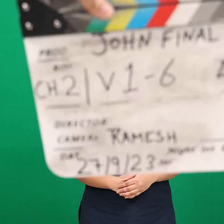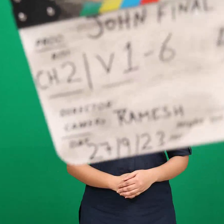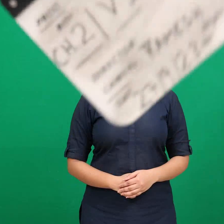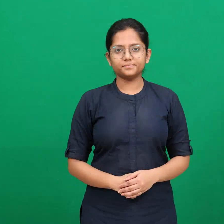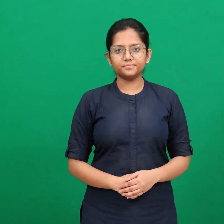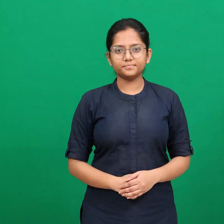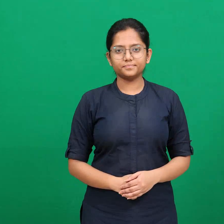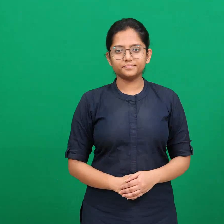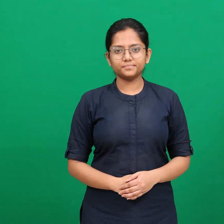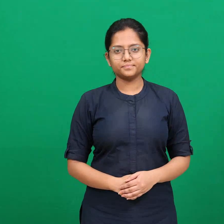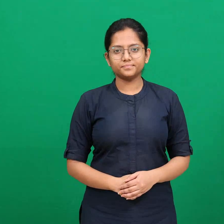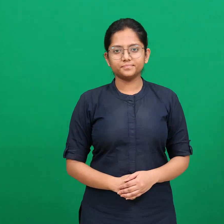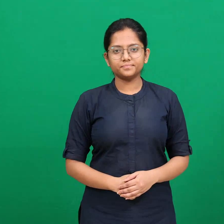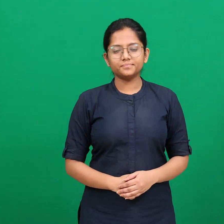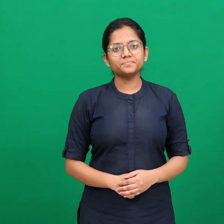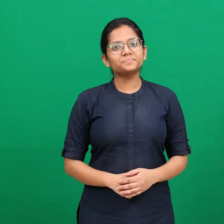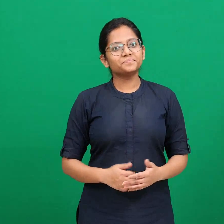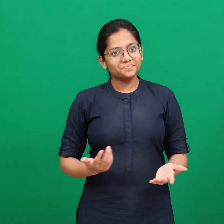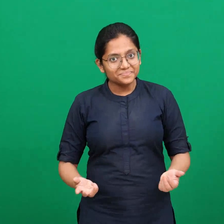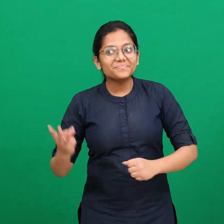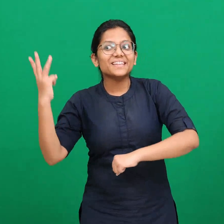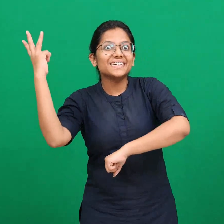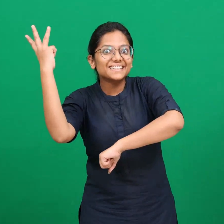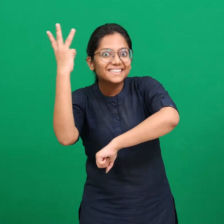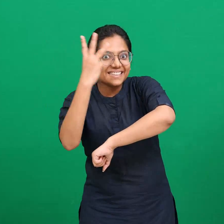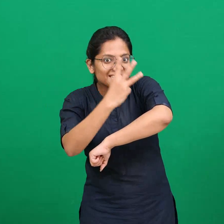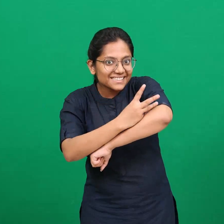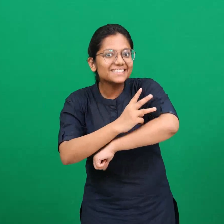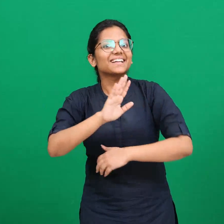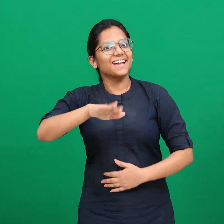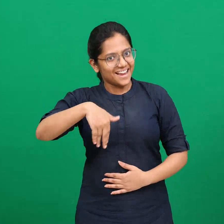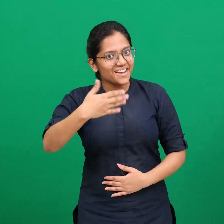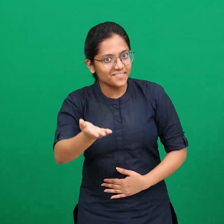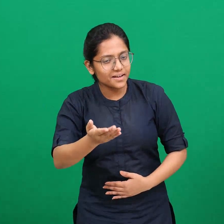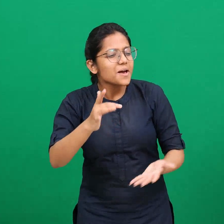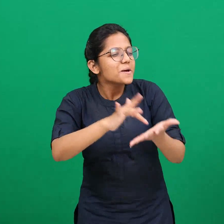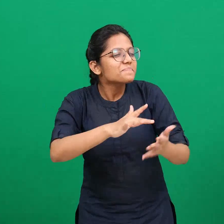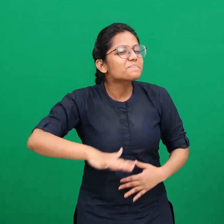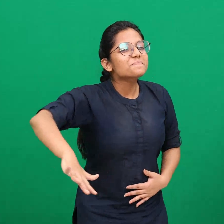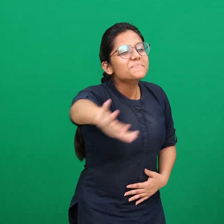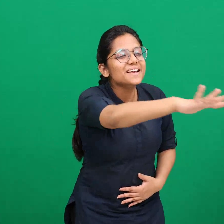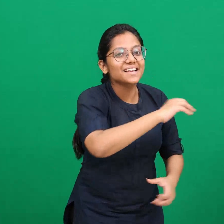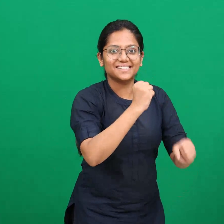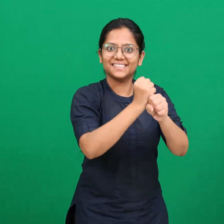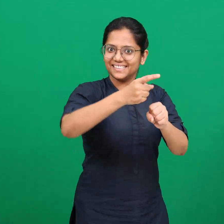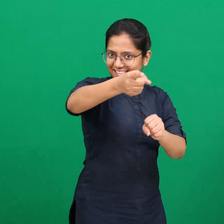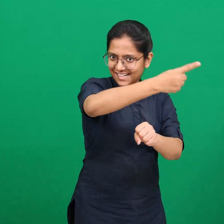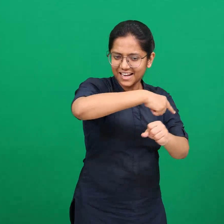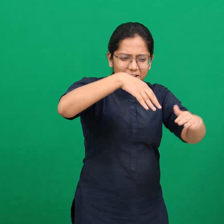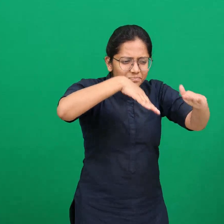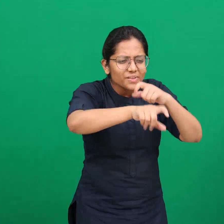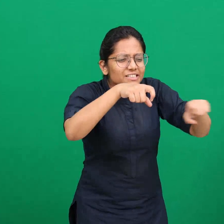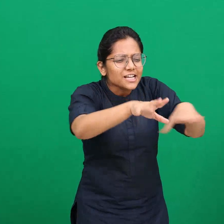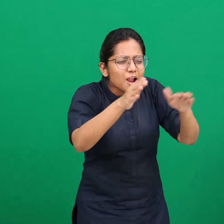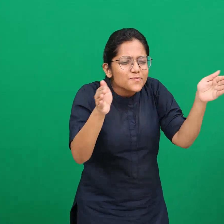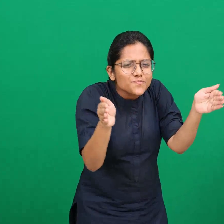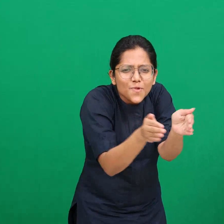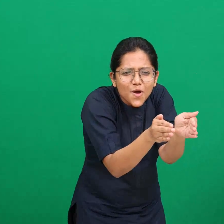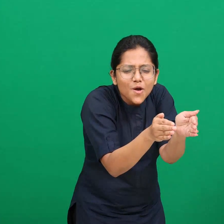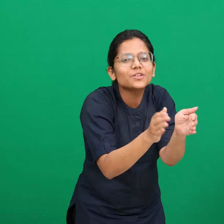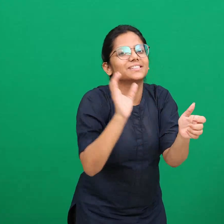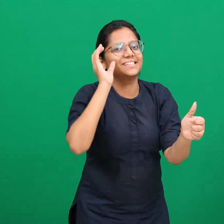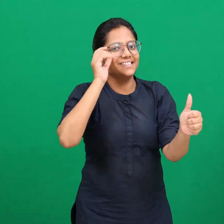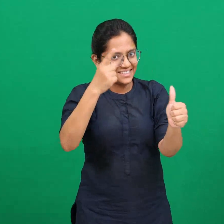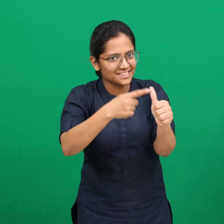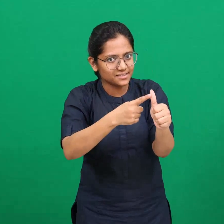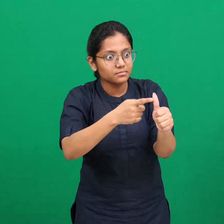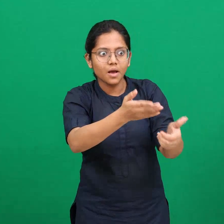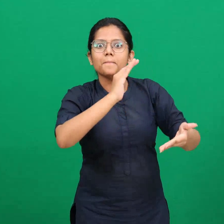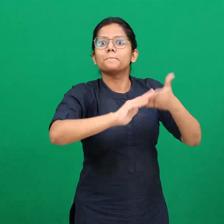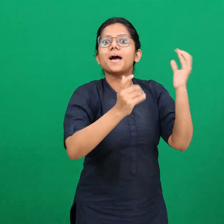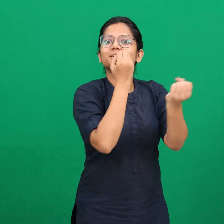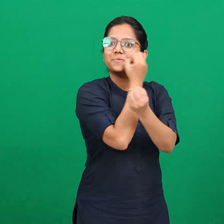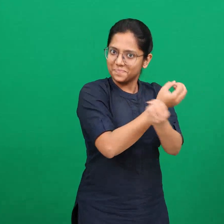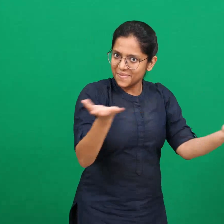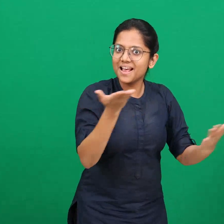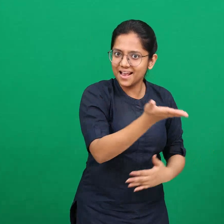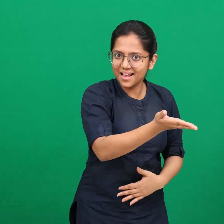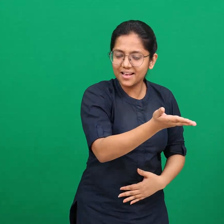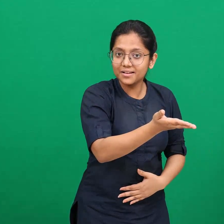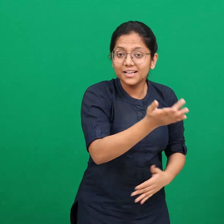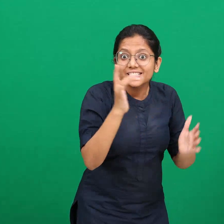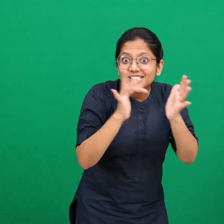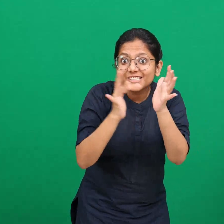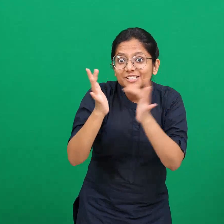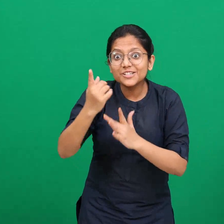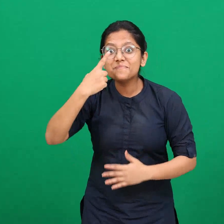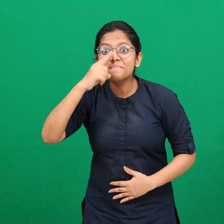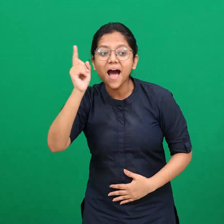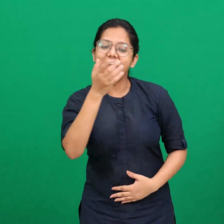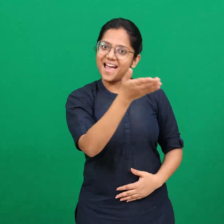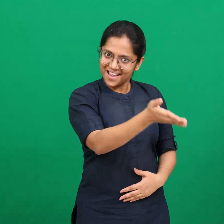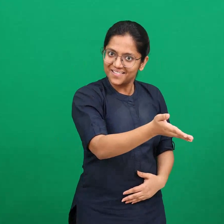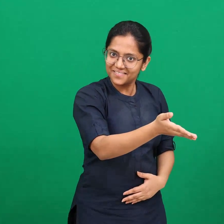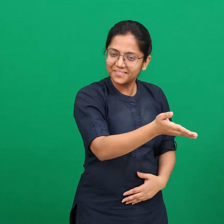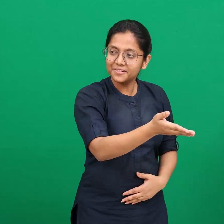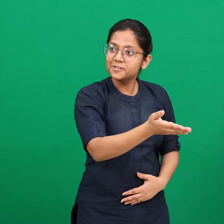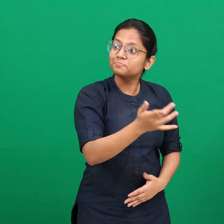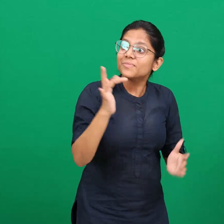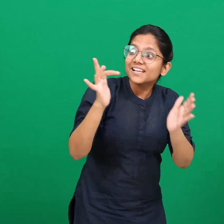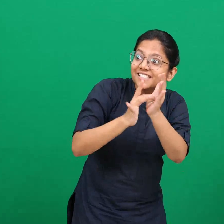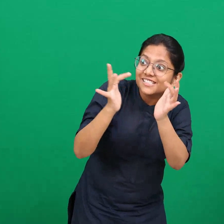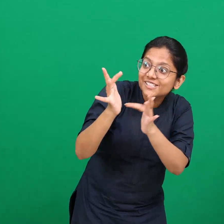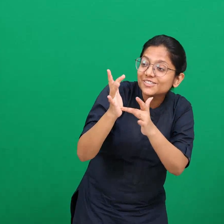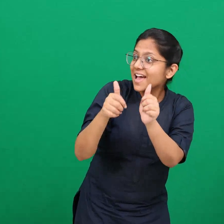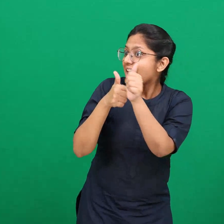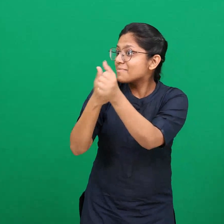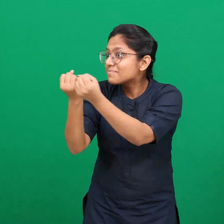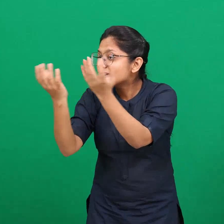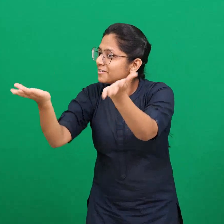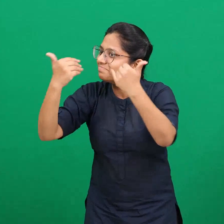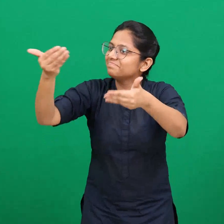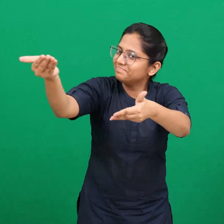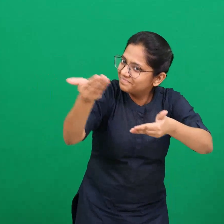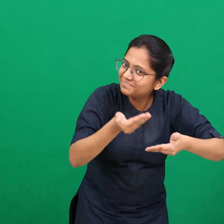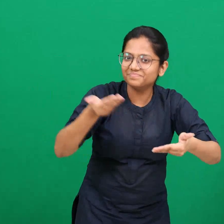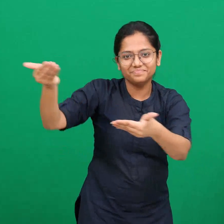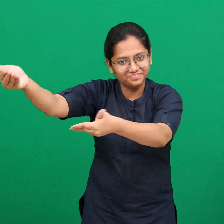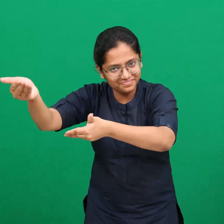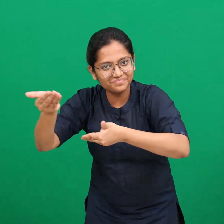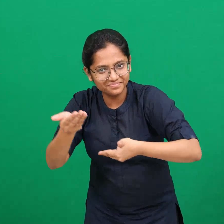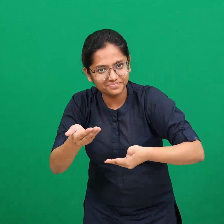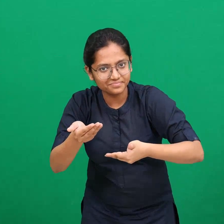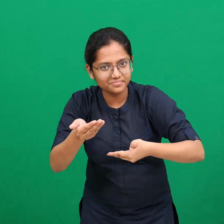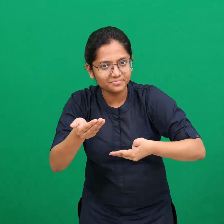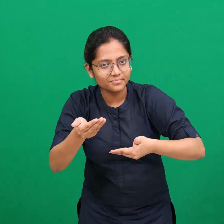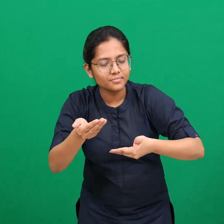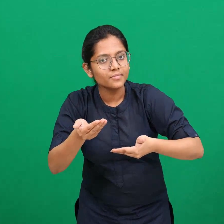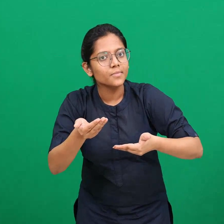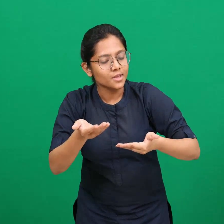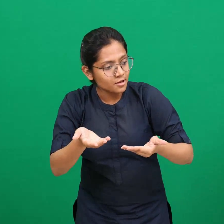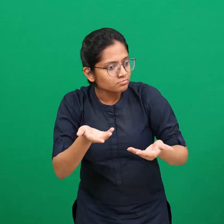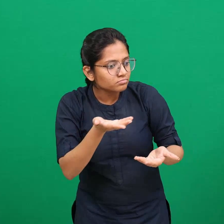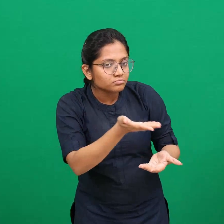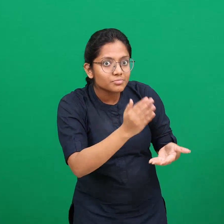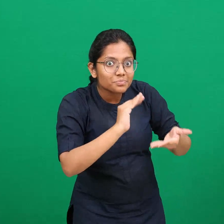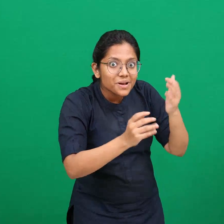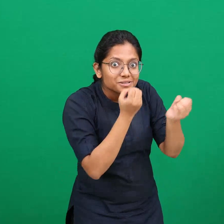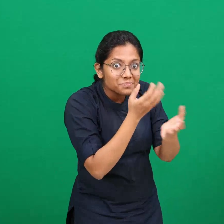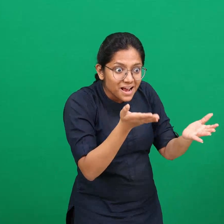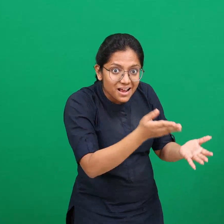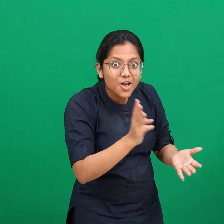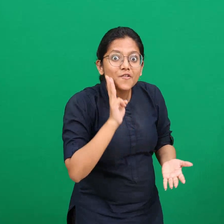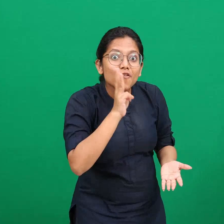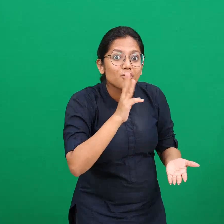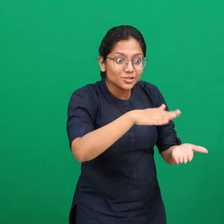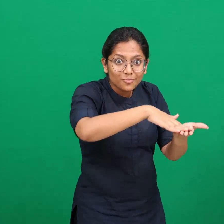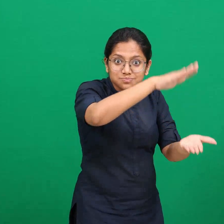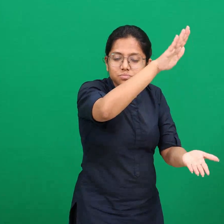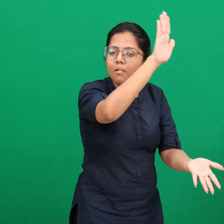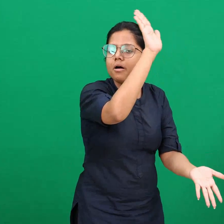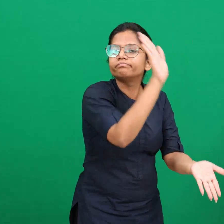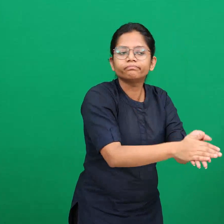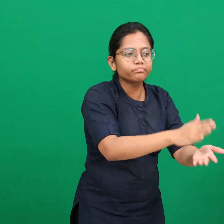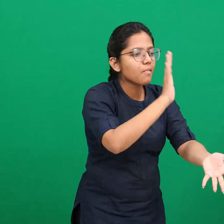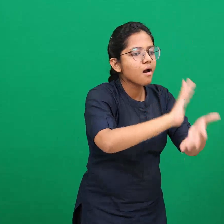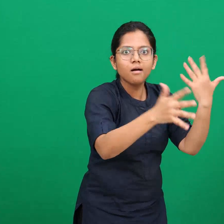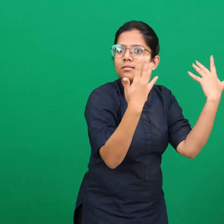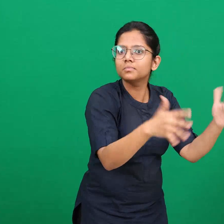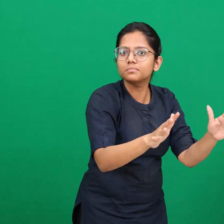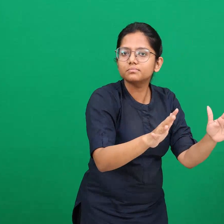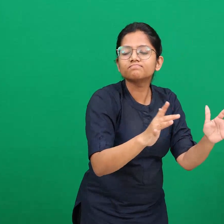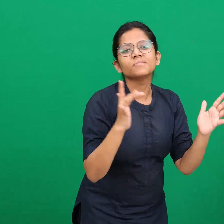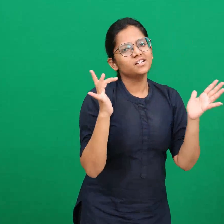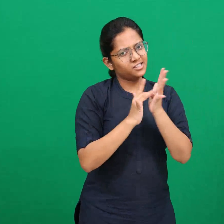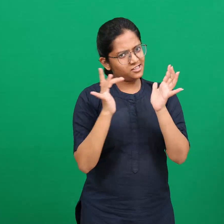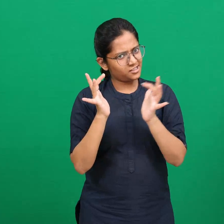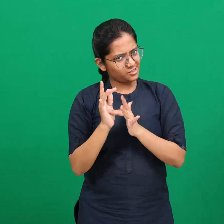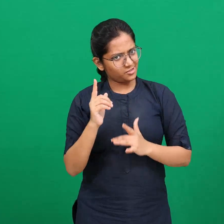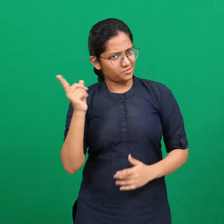On the third day a wedding took place at Cana in Galilee. Jesus ' mother was there, and Jesus and His disciples had also been invited to the wedding.